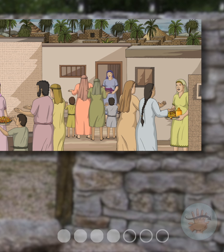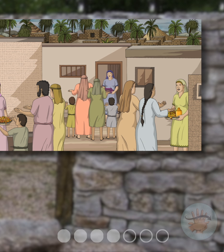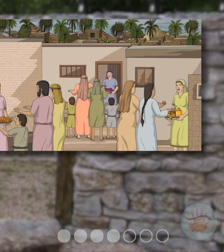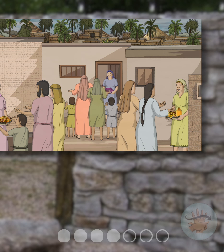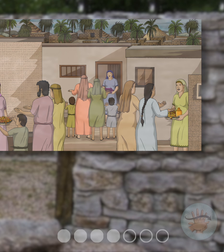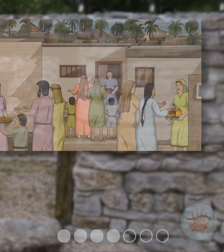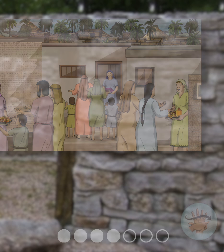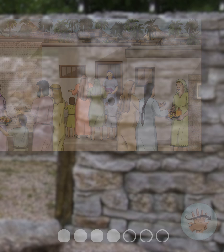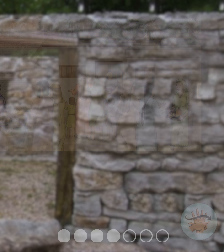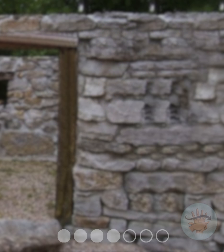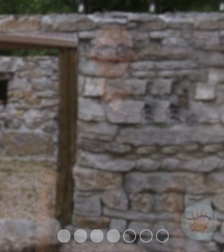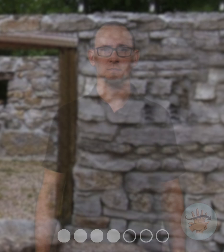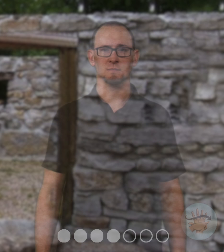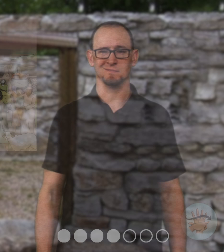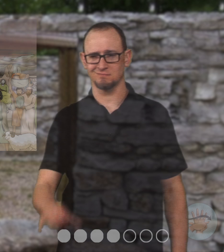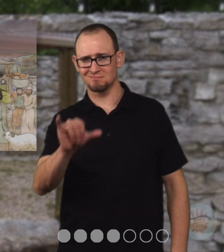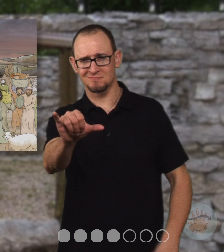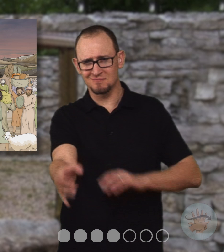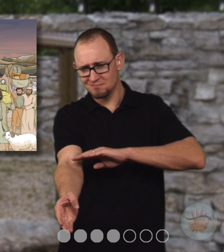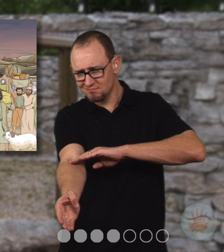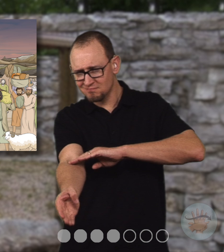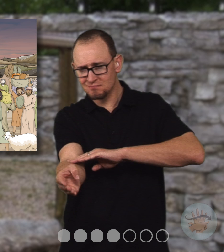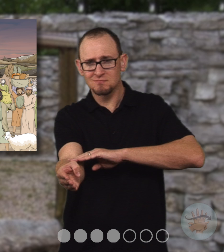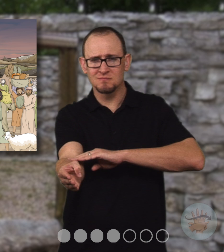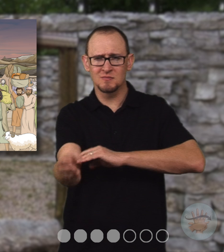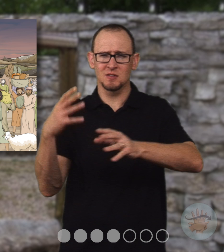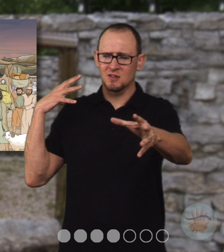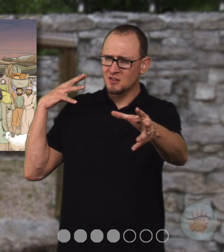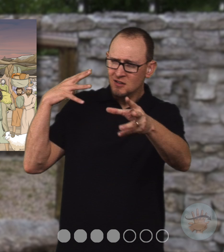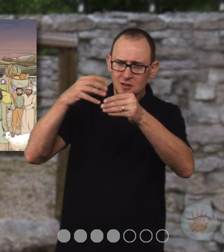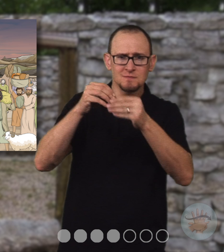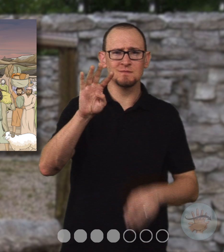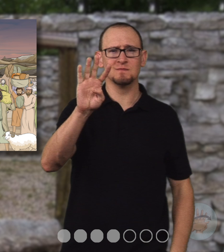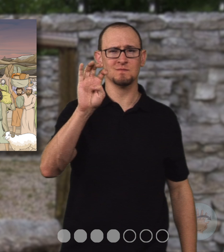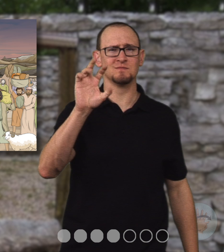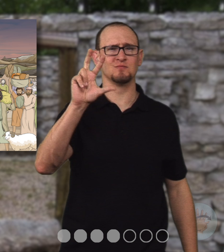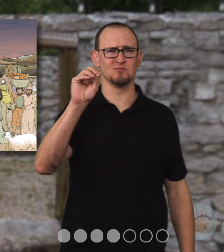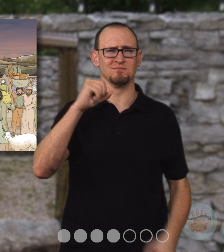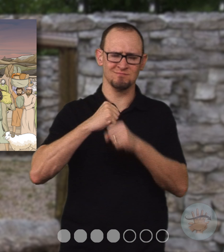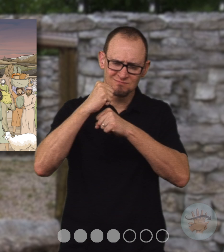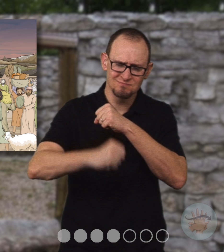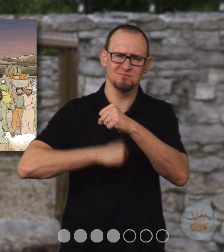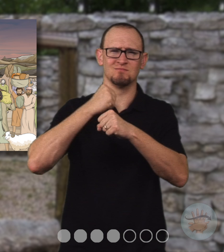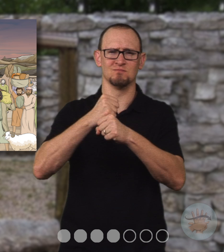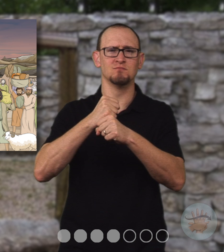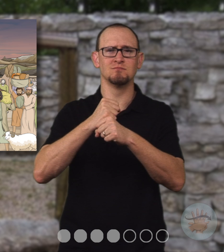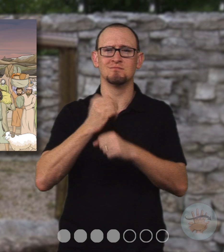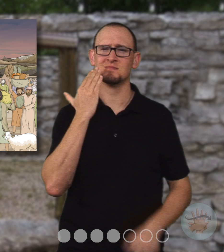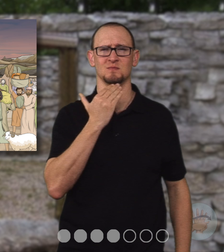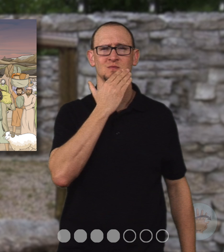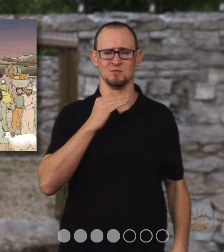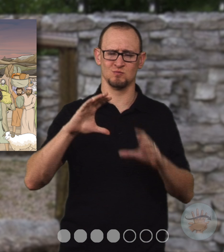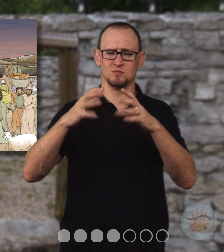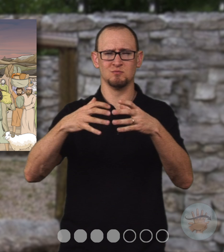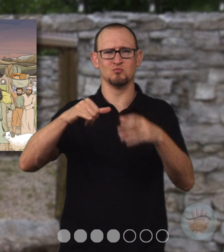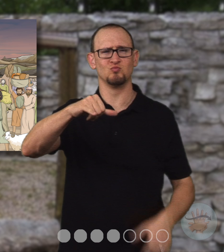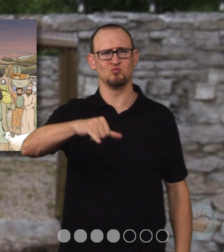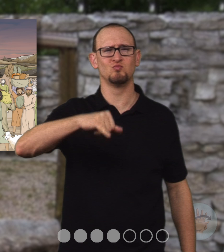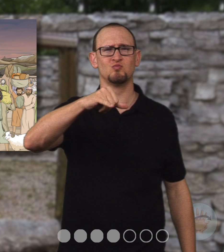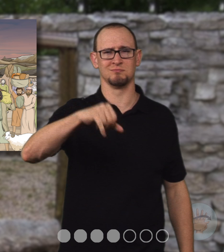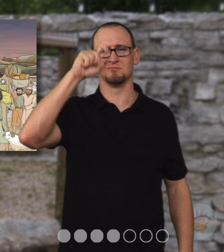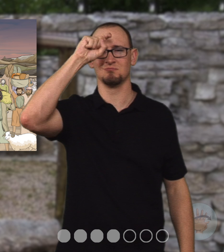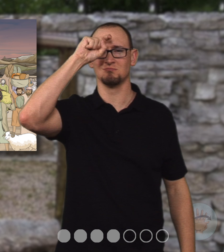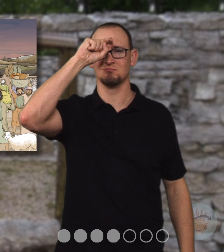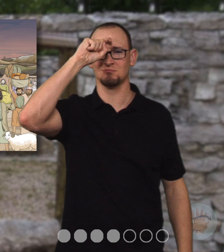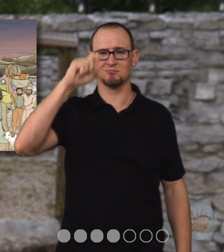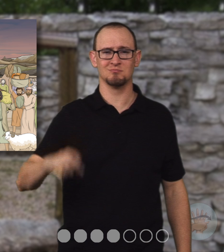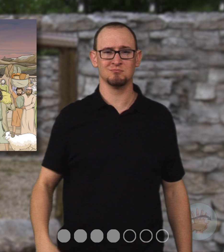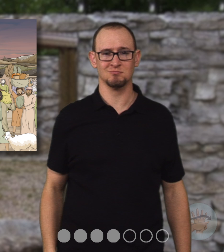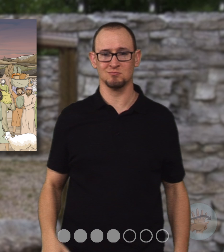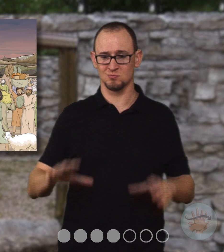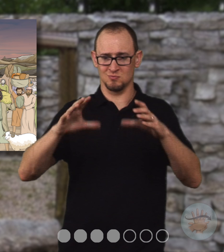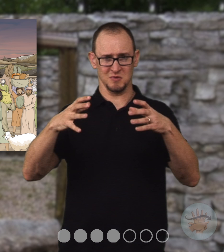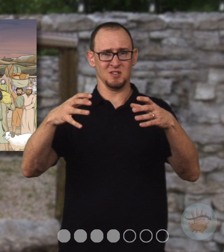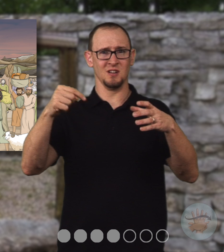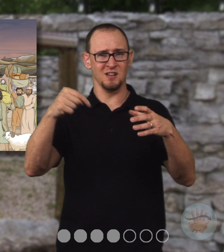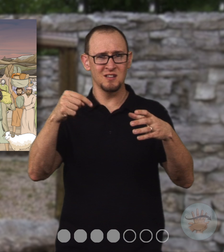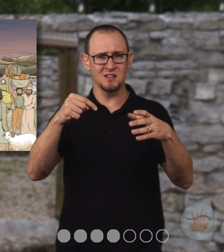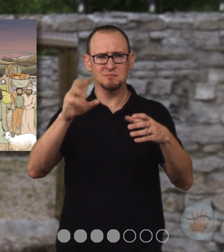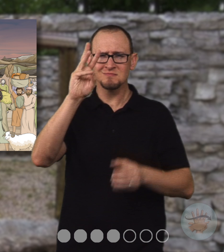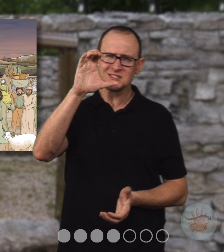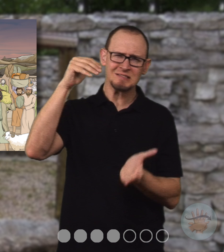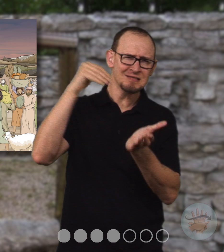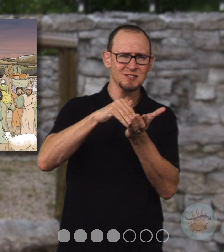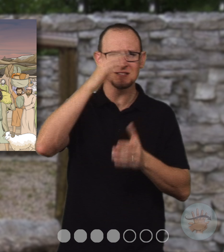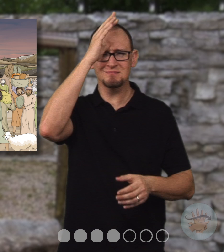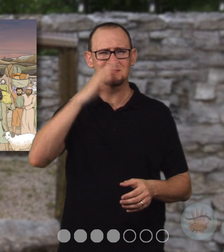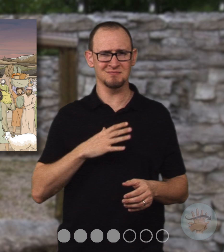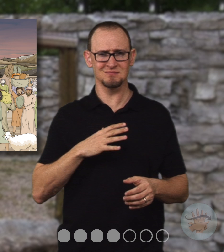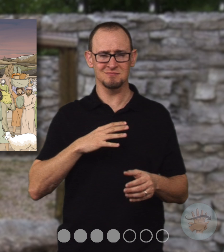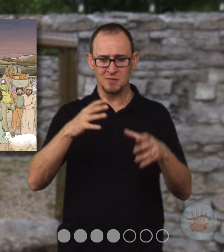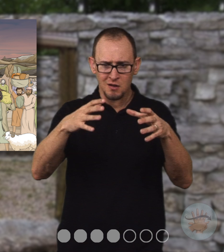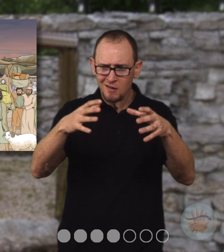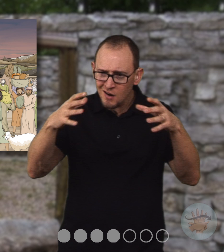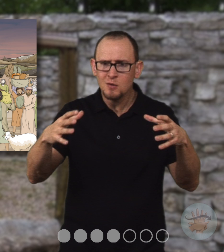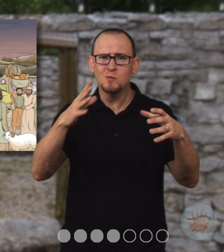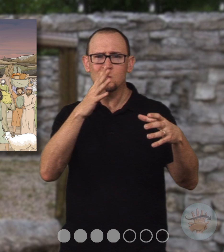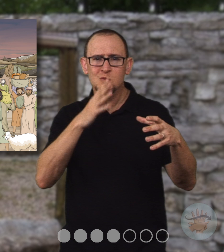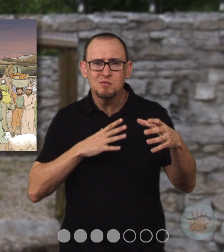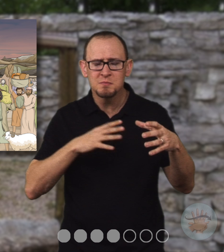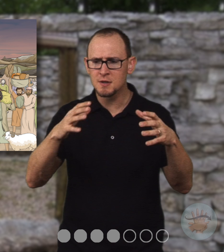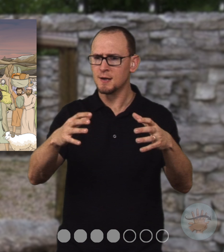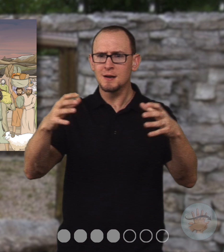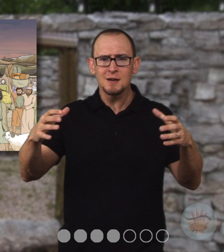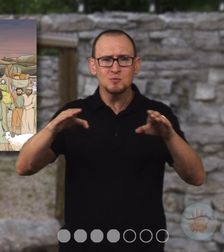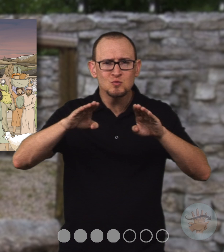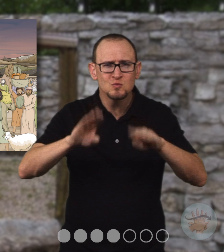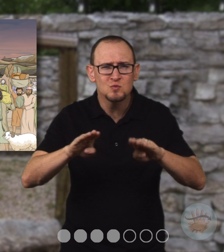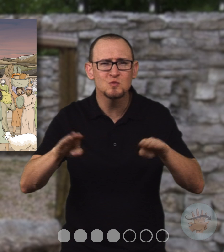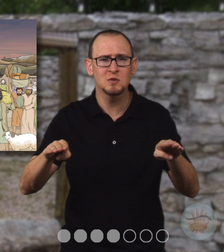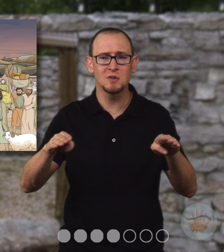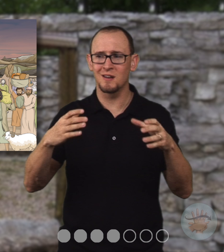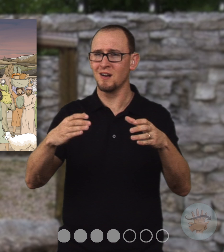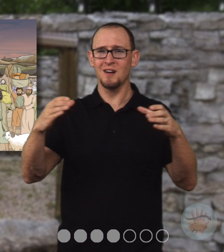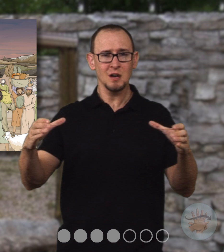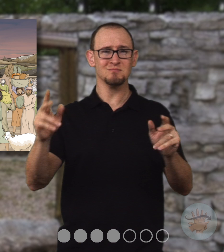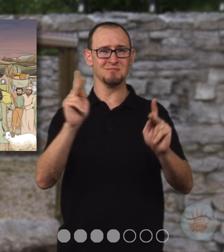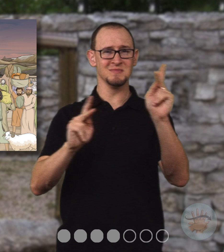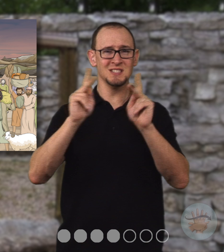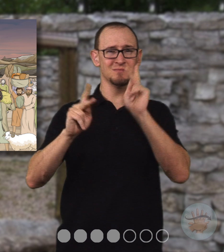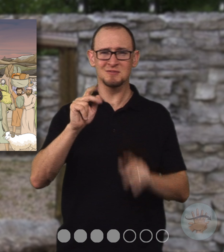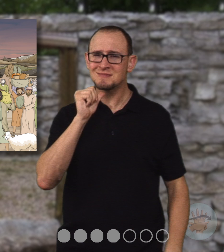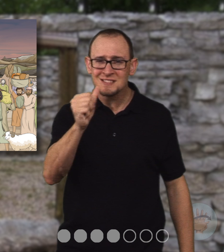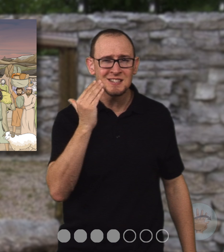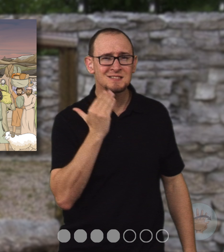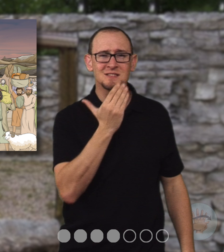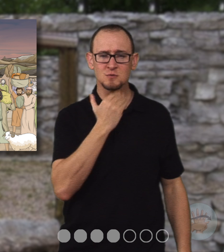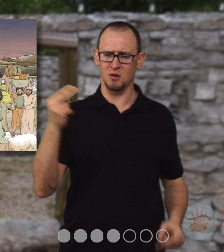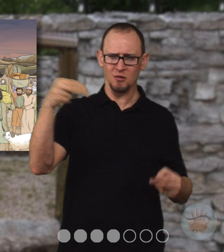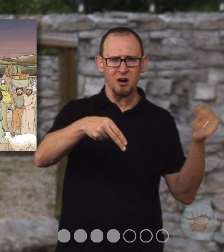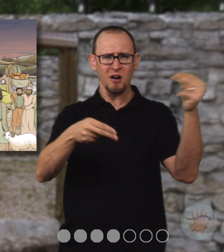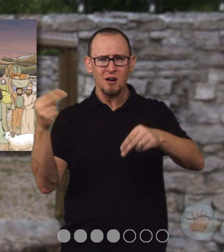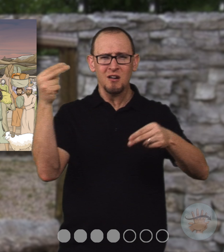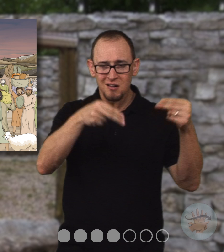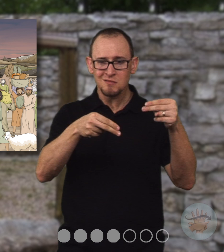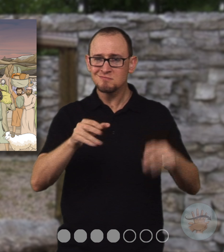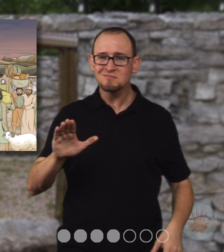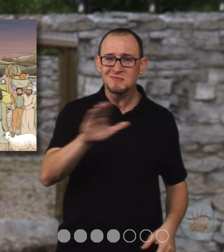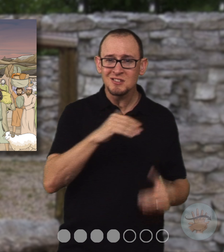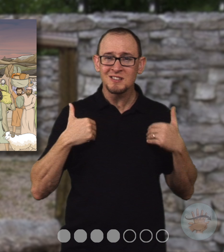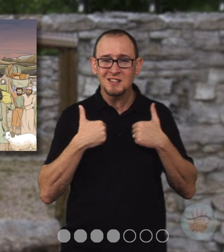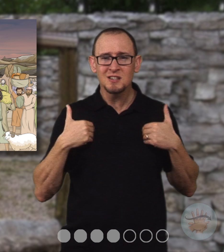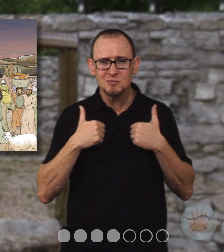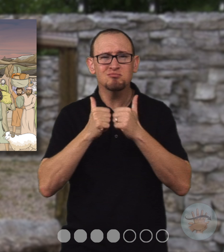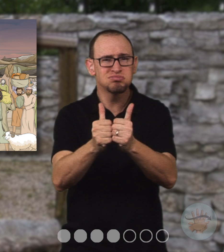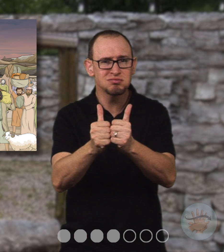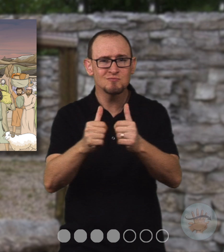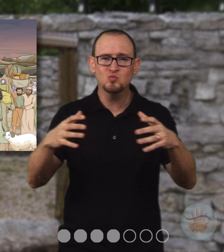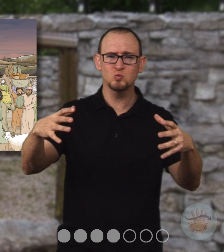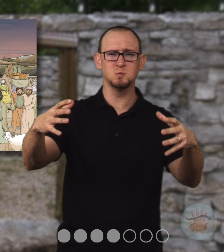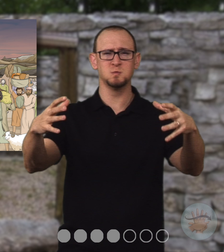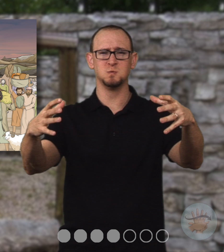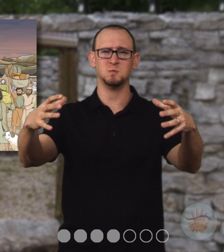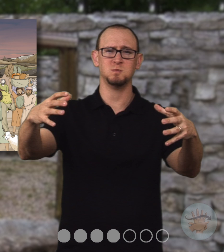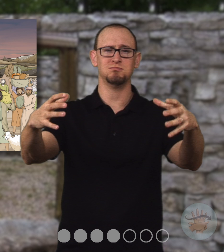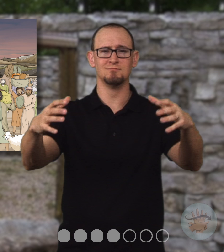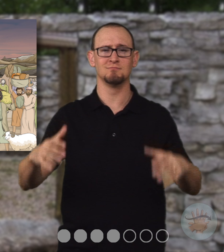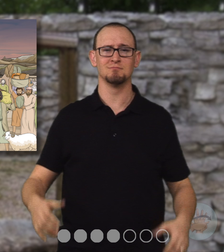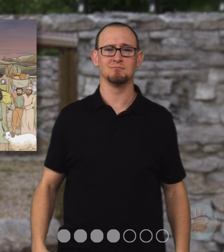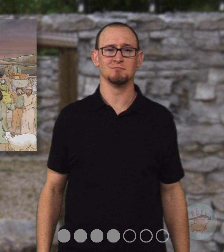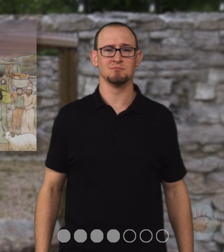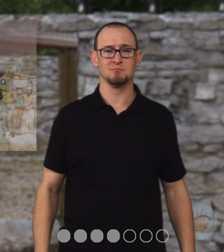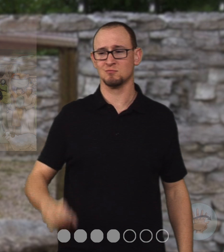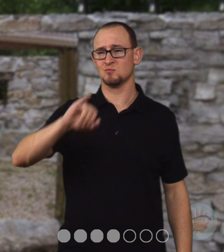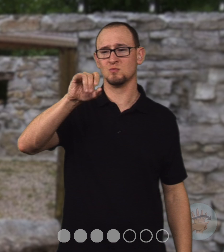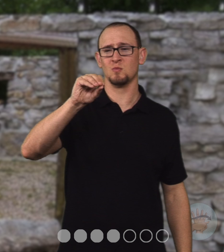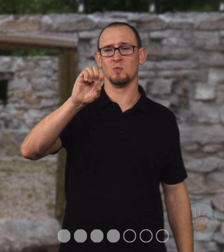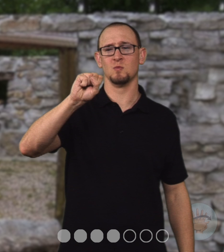The Israelites journeyed from Rameses to Succoth with about 600,000 men on foot, besides women and children. And a mixed multitude also went up with them, along with great droves of livestock, both flocks and herds. Now the duration of the Israelites’ stay in Egypt was 430 years.